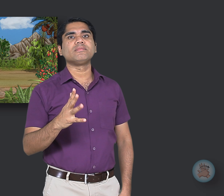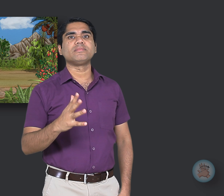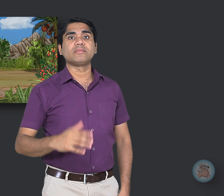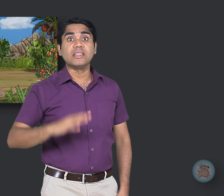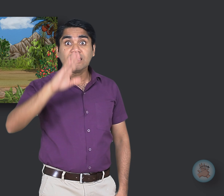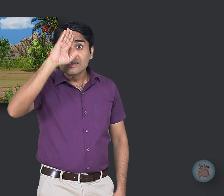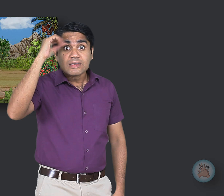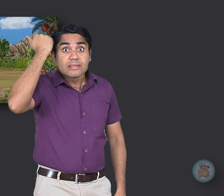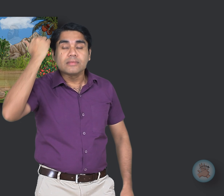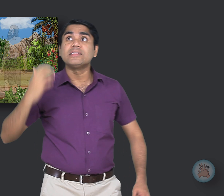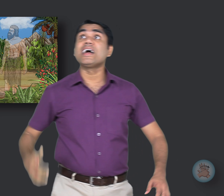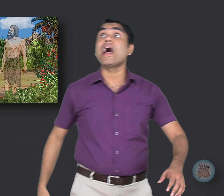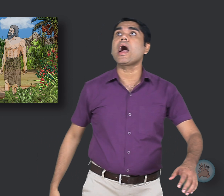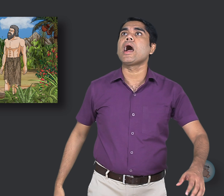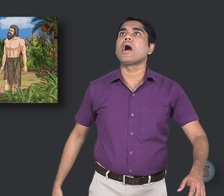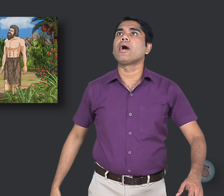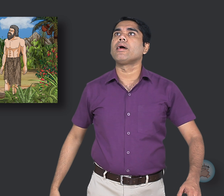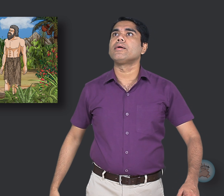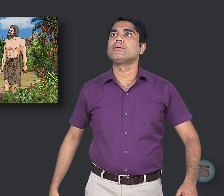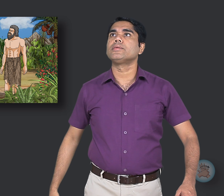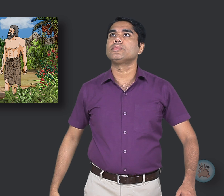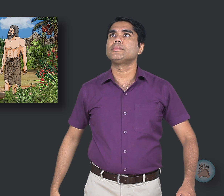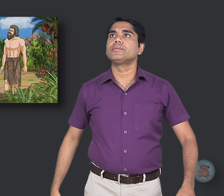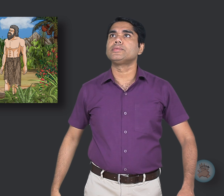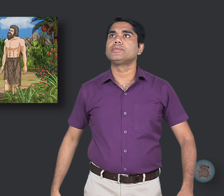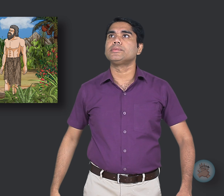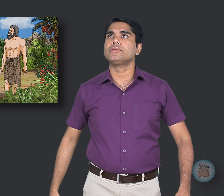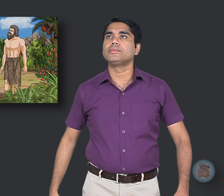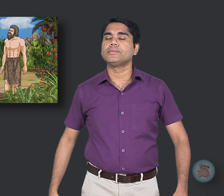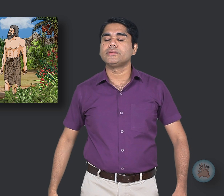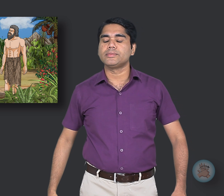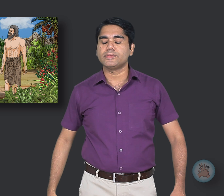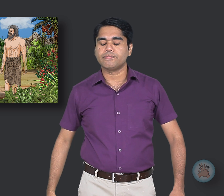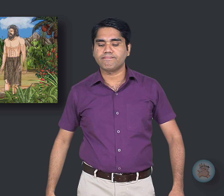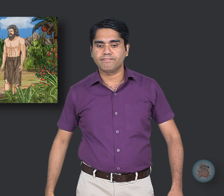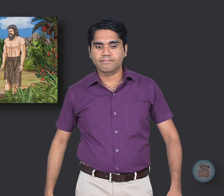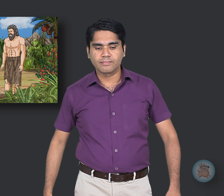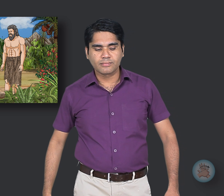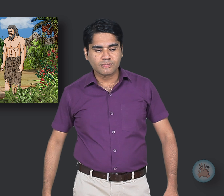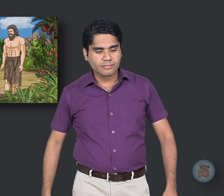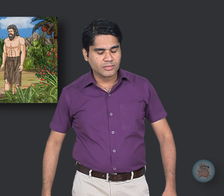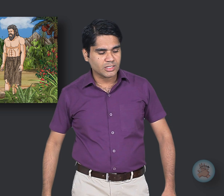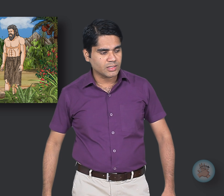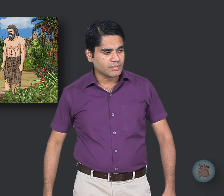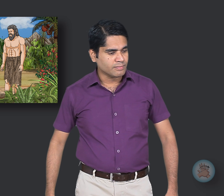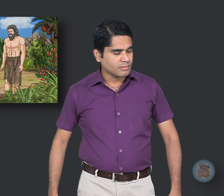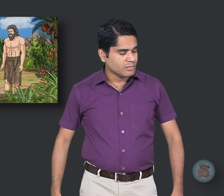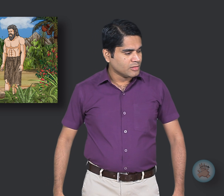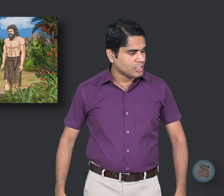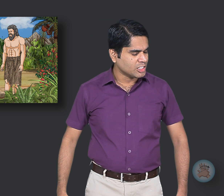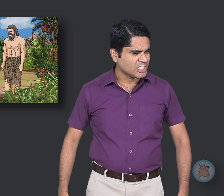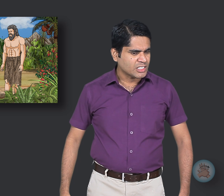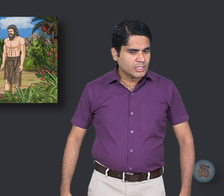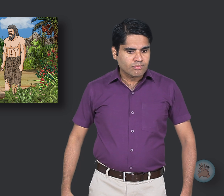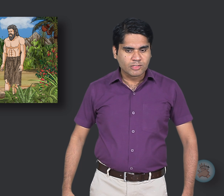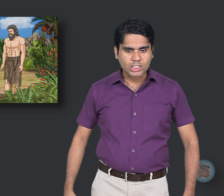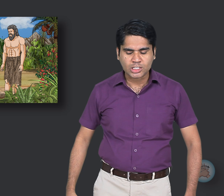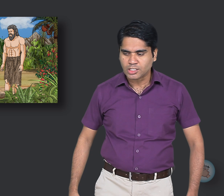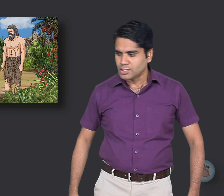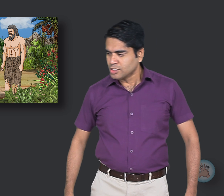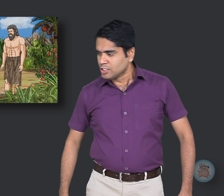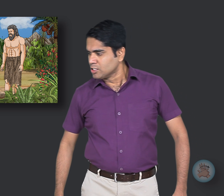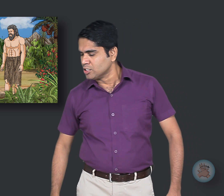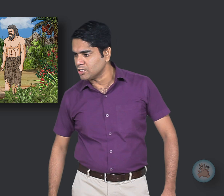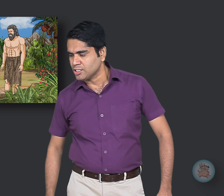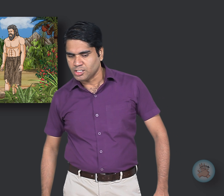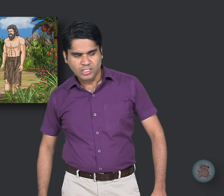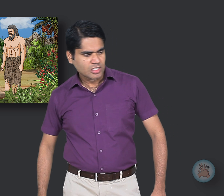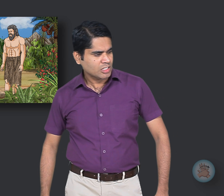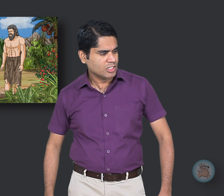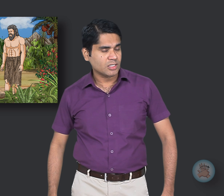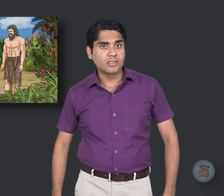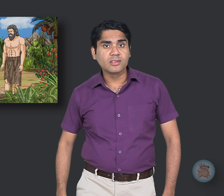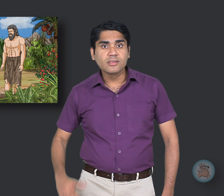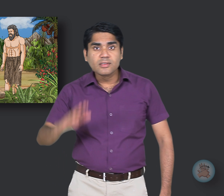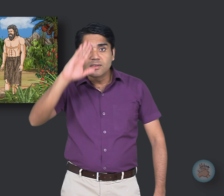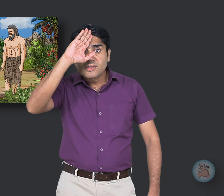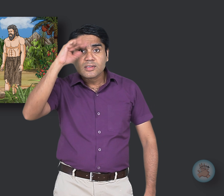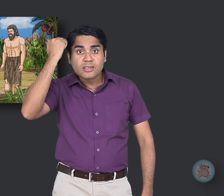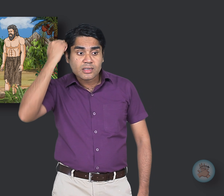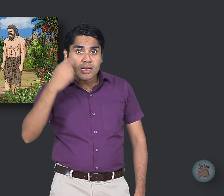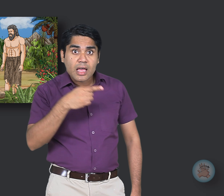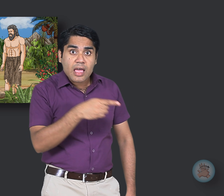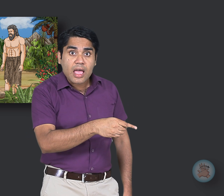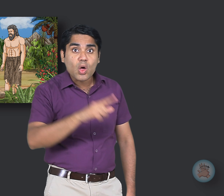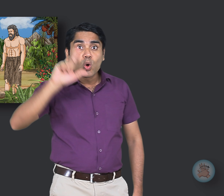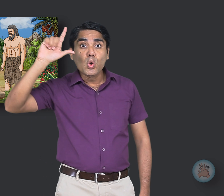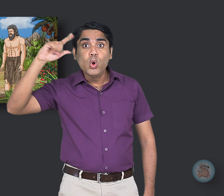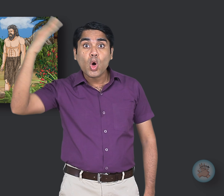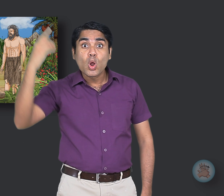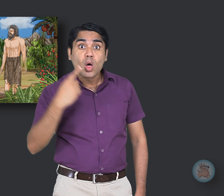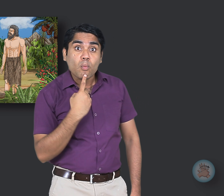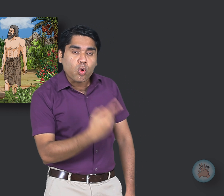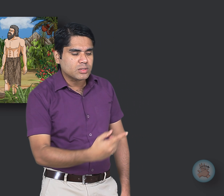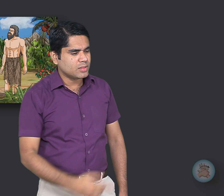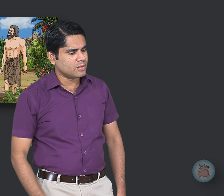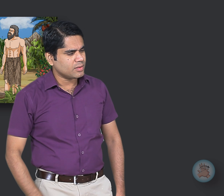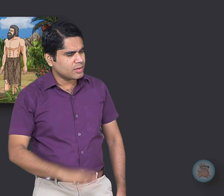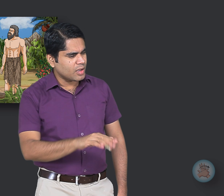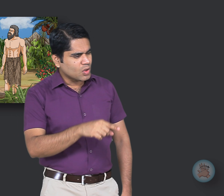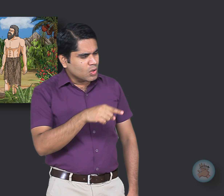So Cain became very angry, and his countenance fell.